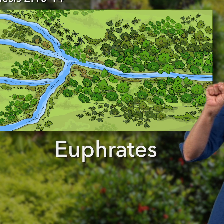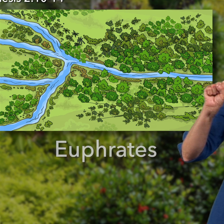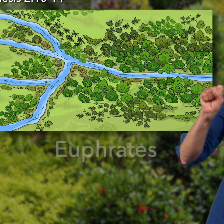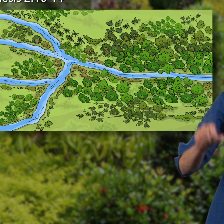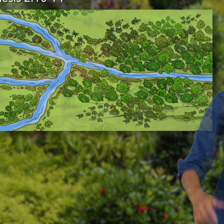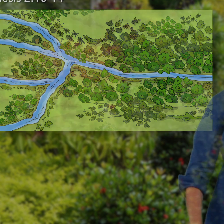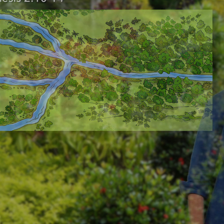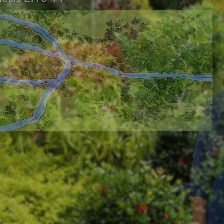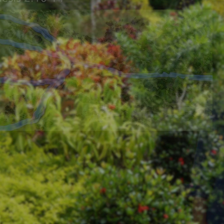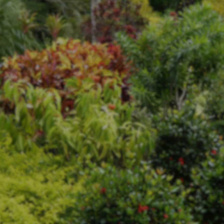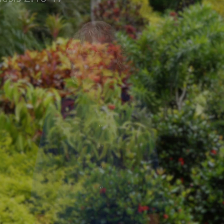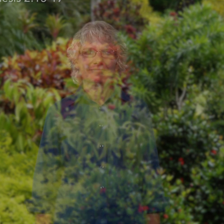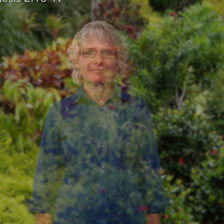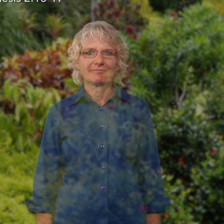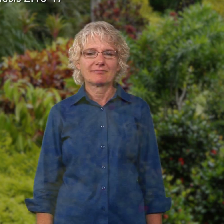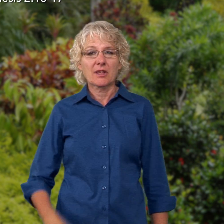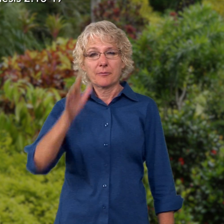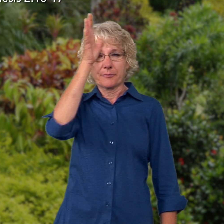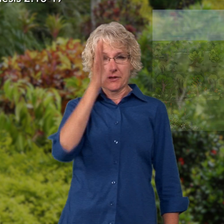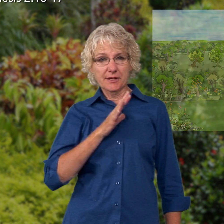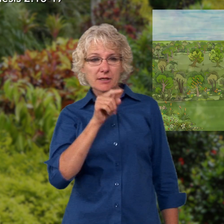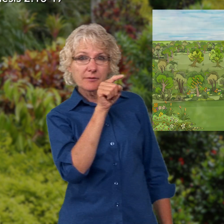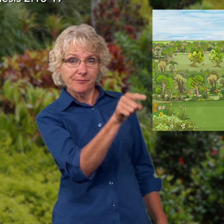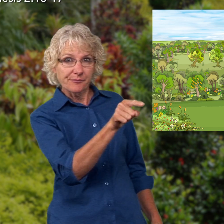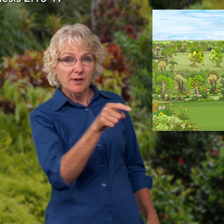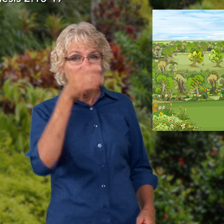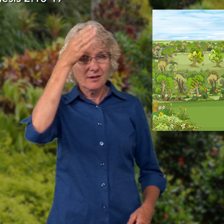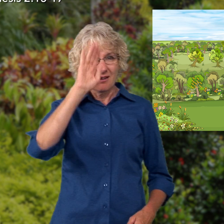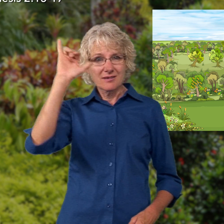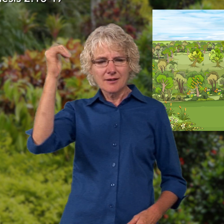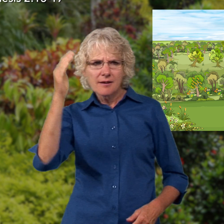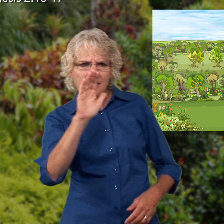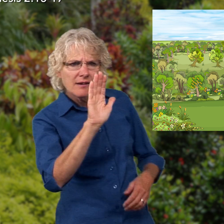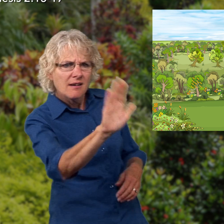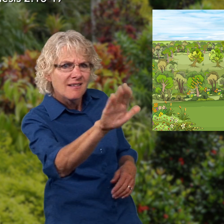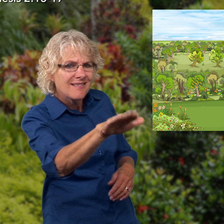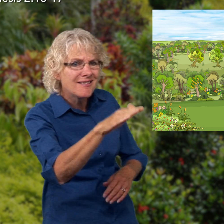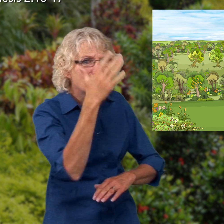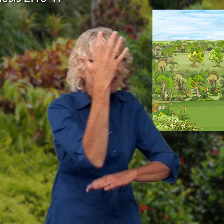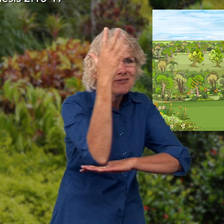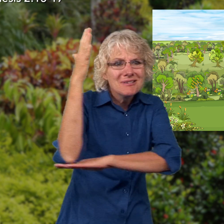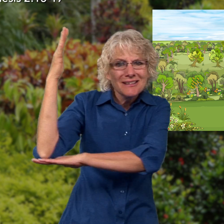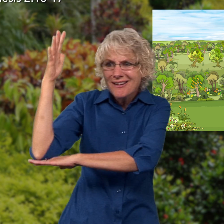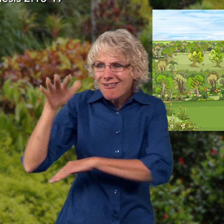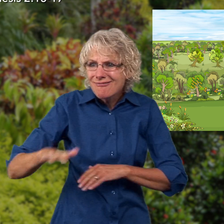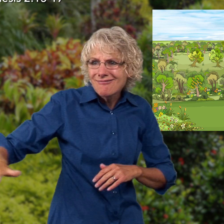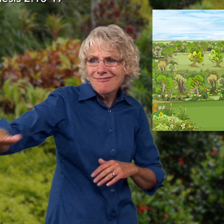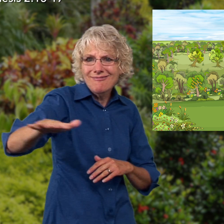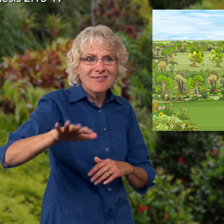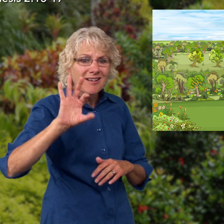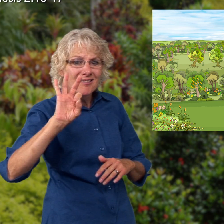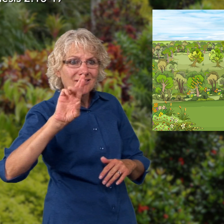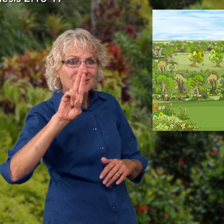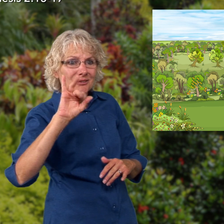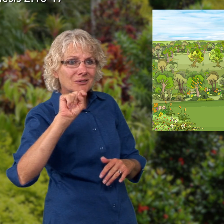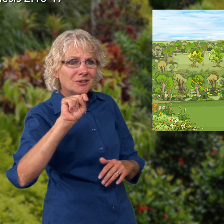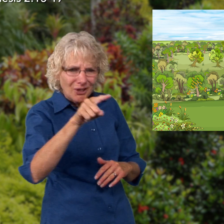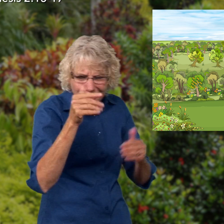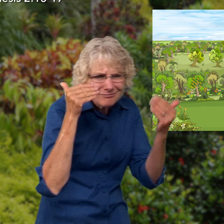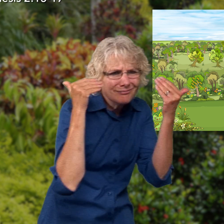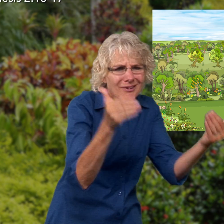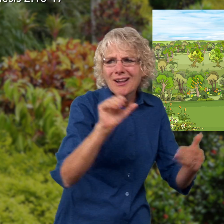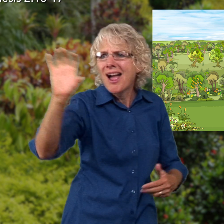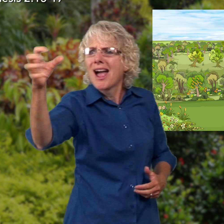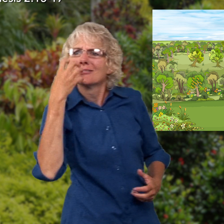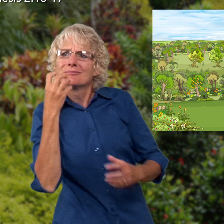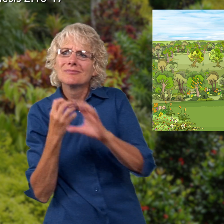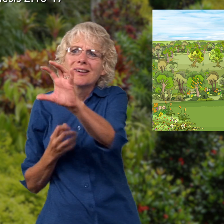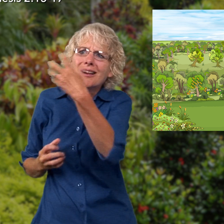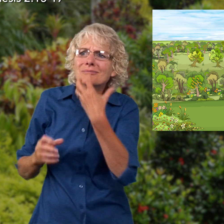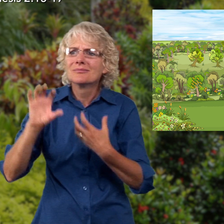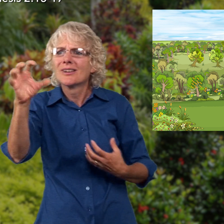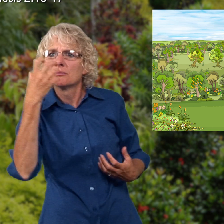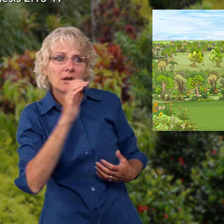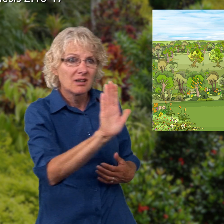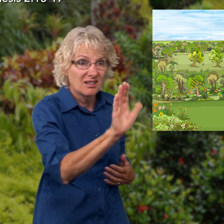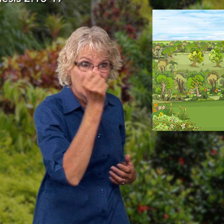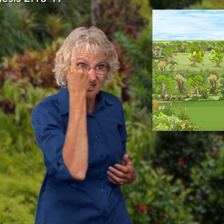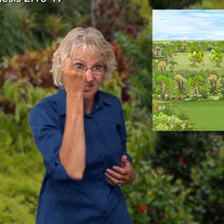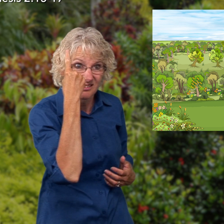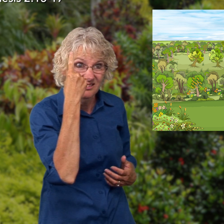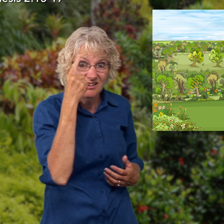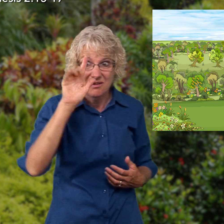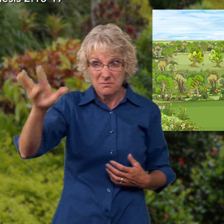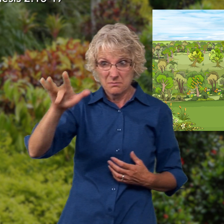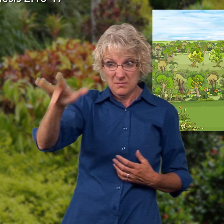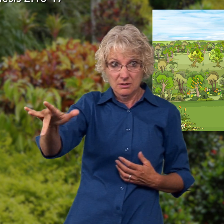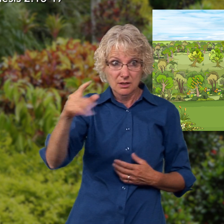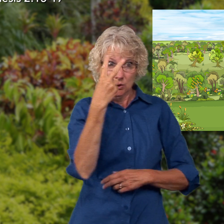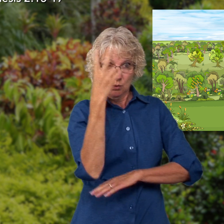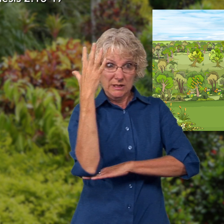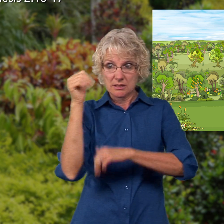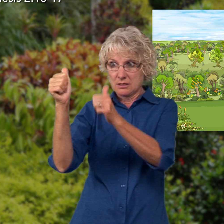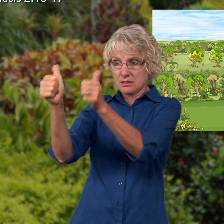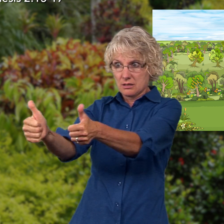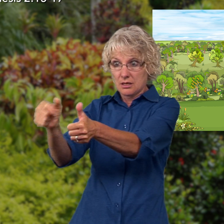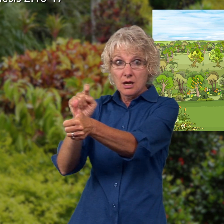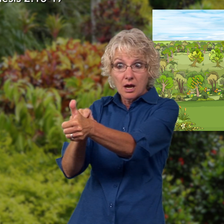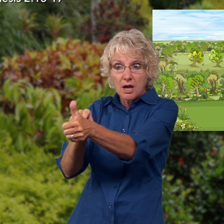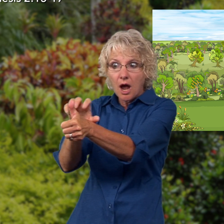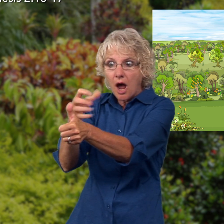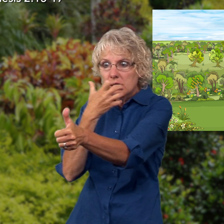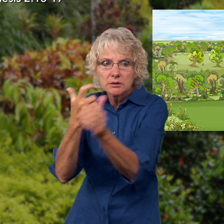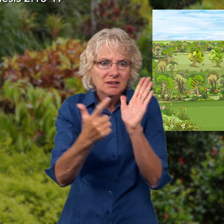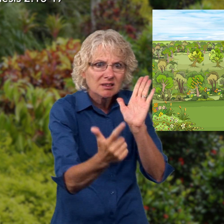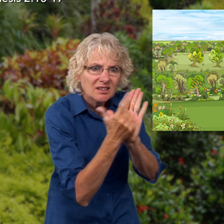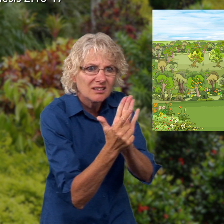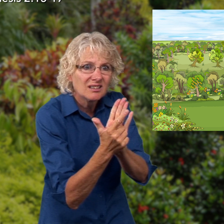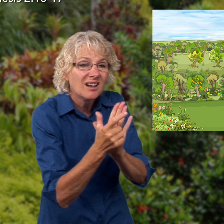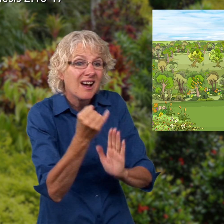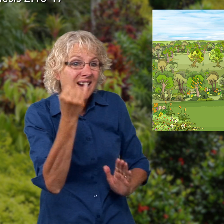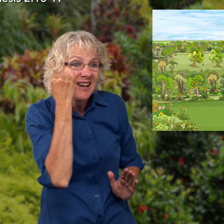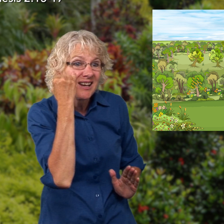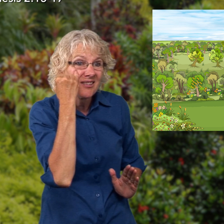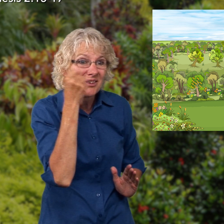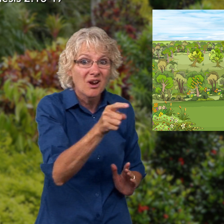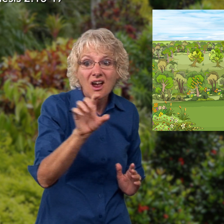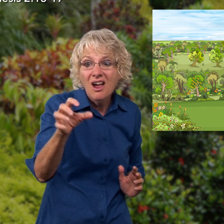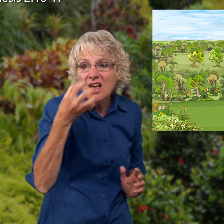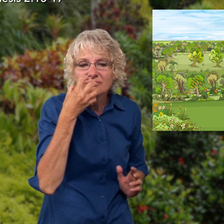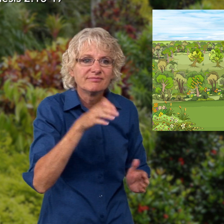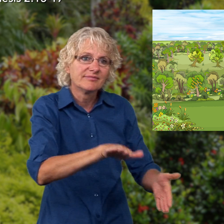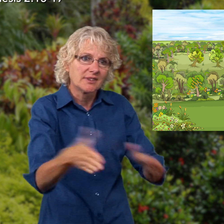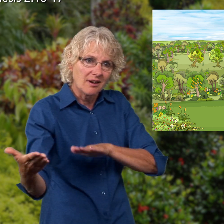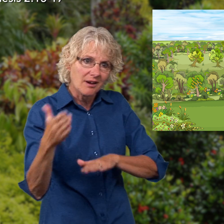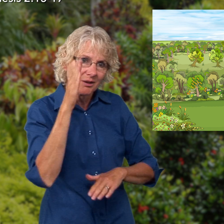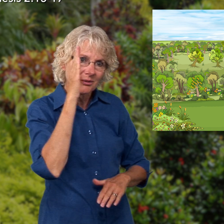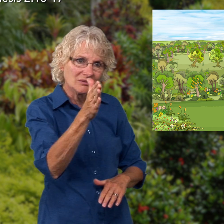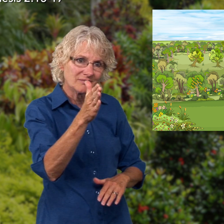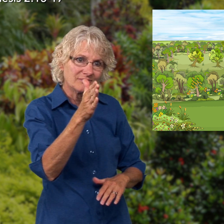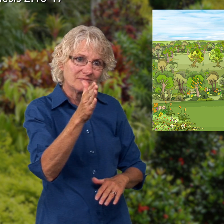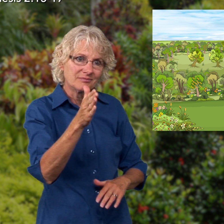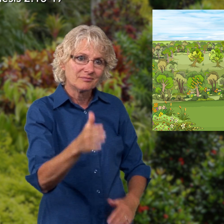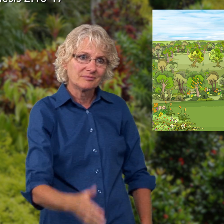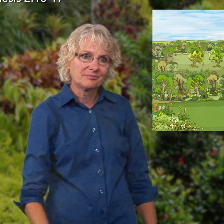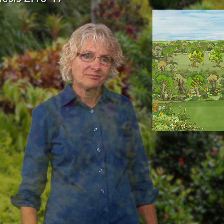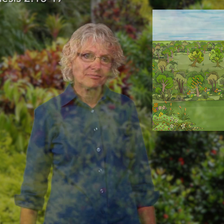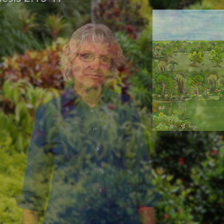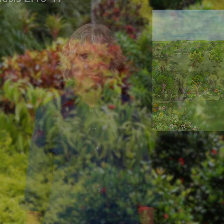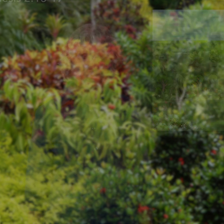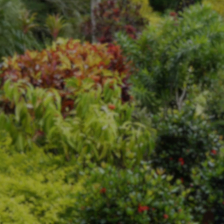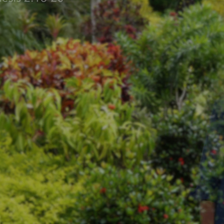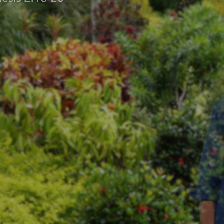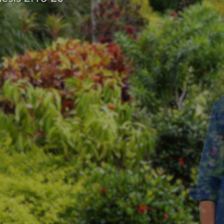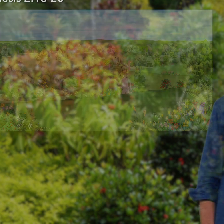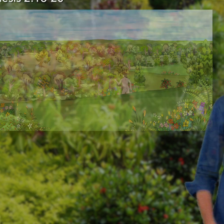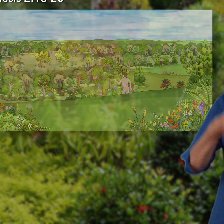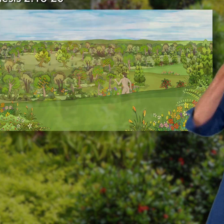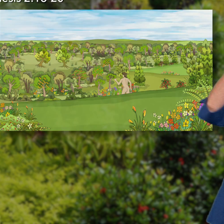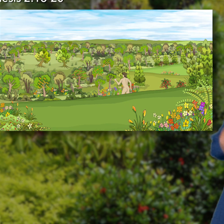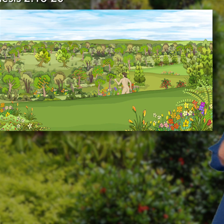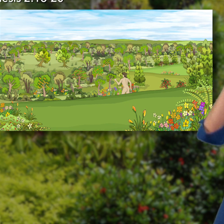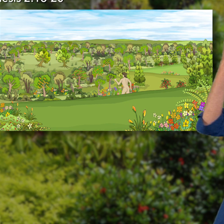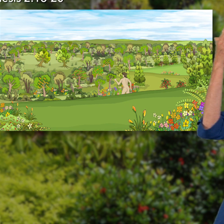Then the LORD God took the man and placed him in the Garden of Eden to cultivate and keep it. And the LORD God commanded him, “You may eat freely from every tree of the garden, but you must not eat from the tree of the knowledge of good and evil; for in the day that you eat of it, you will surely die.”